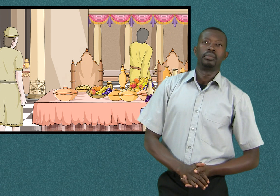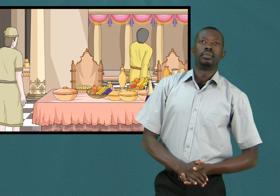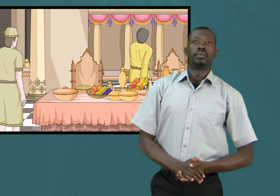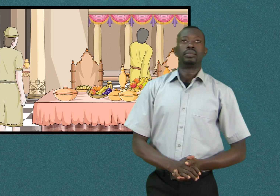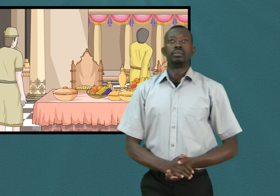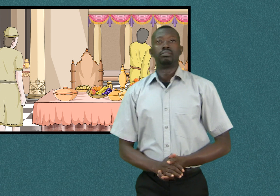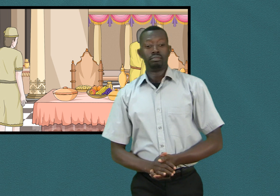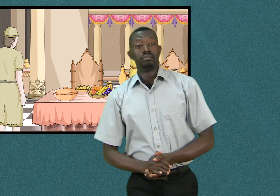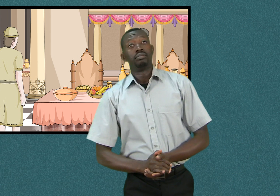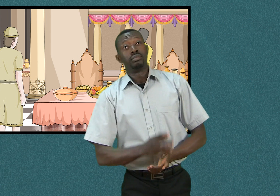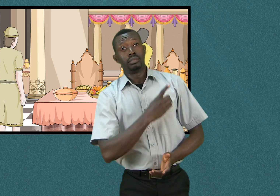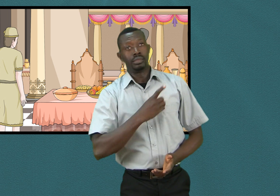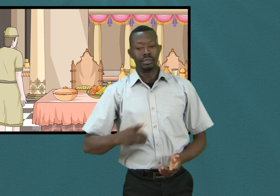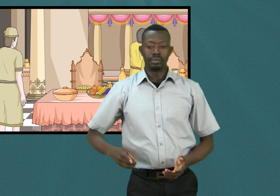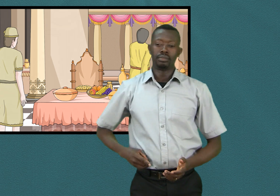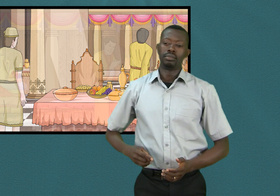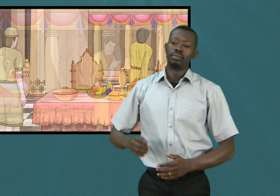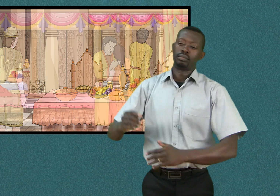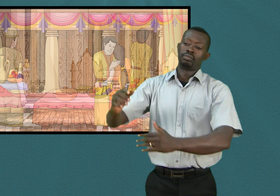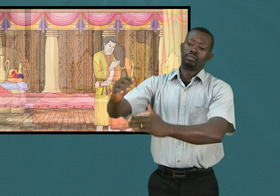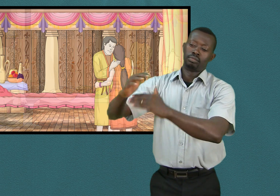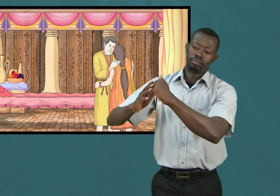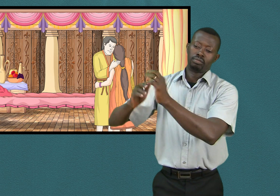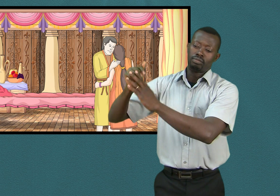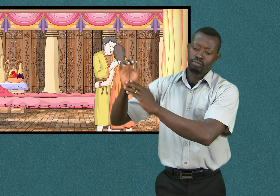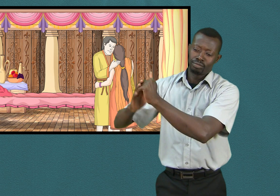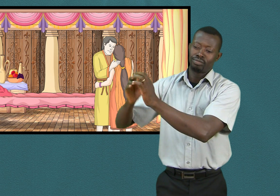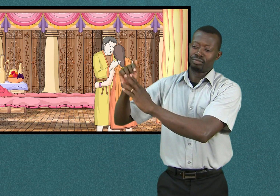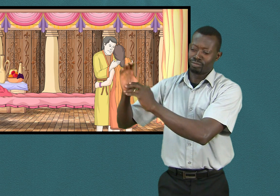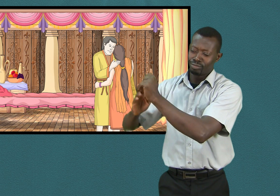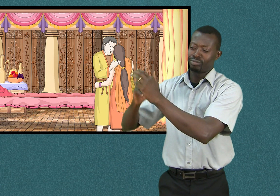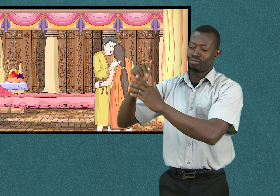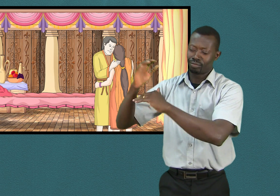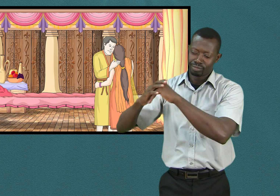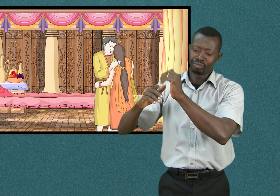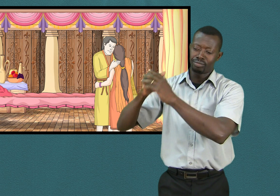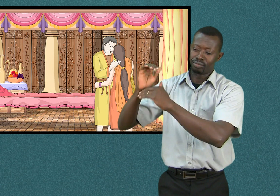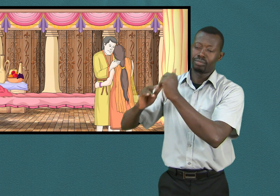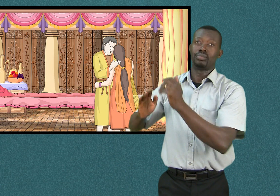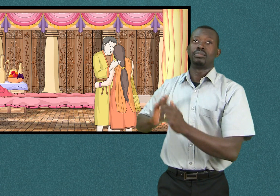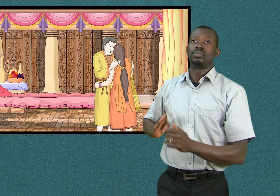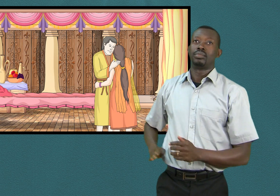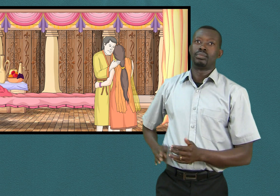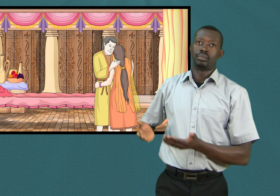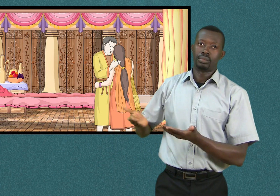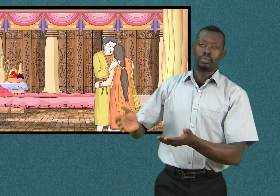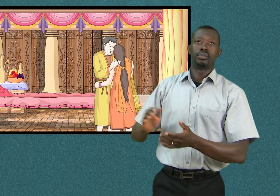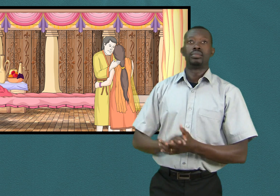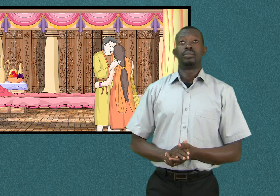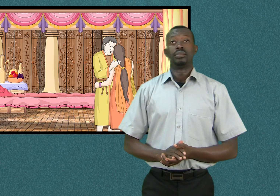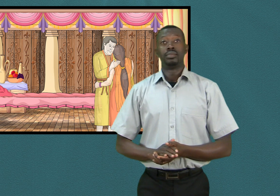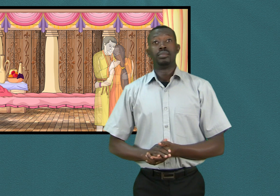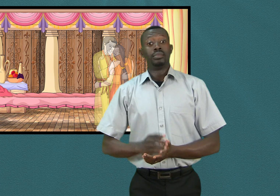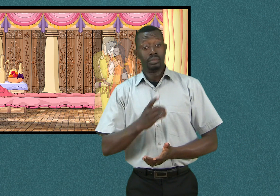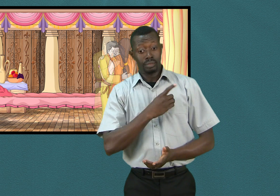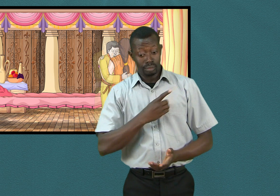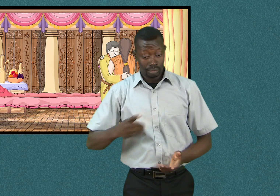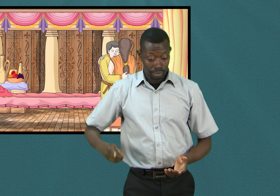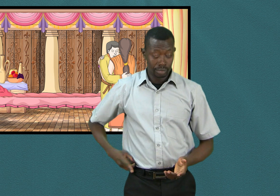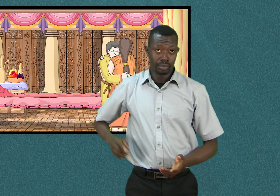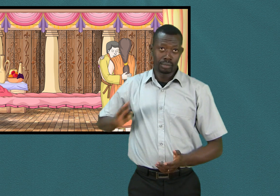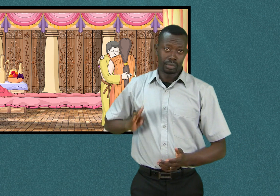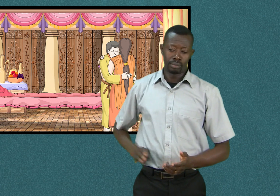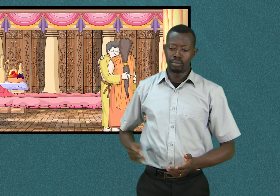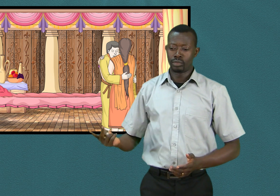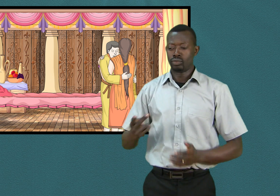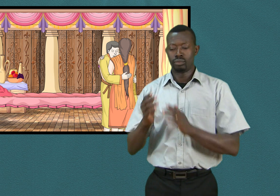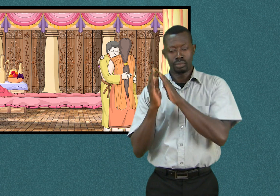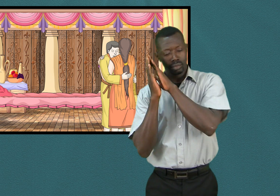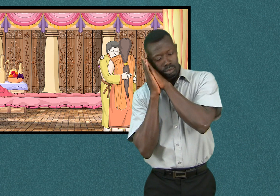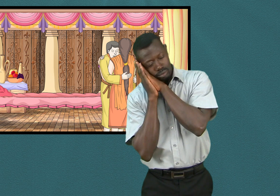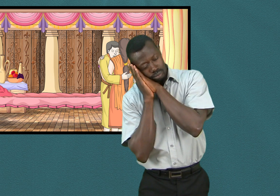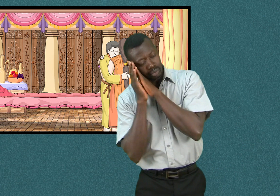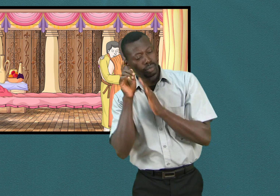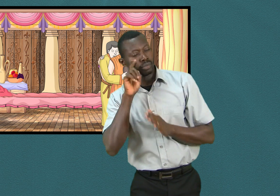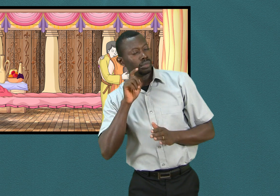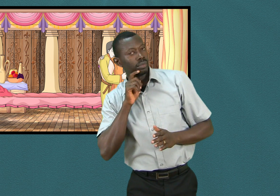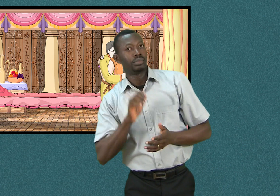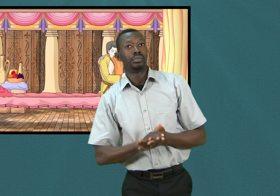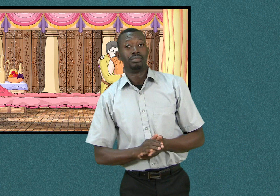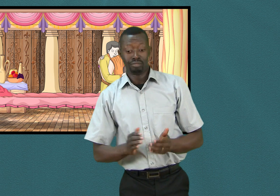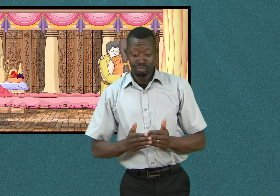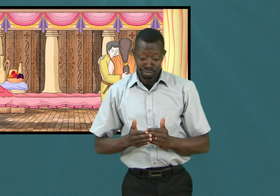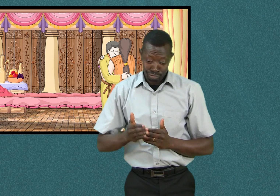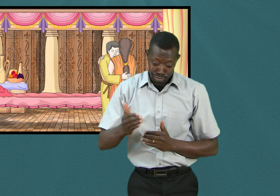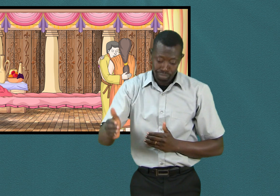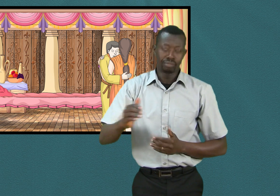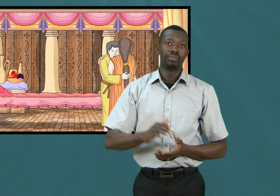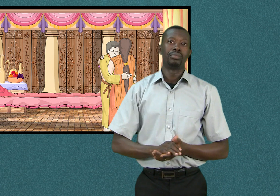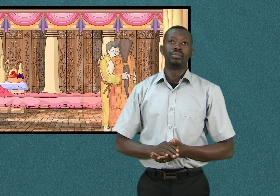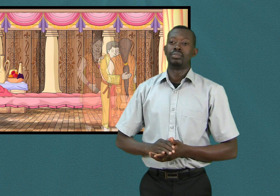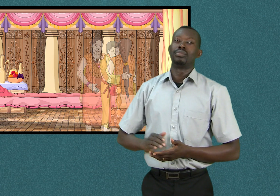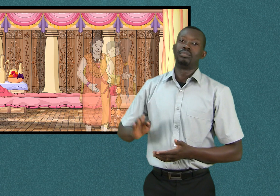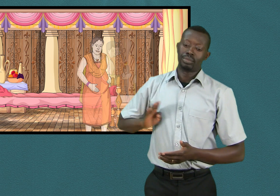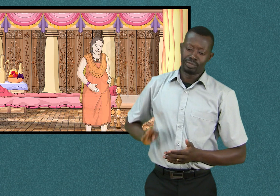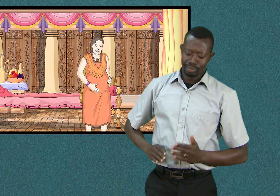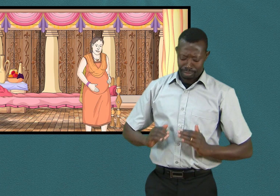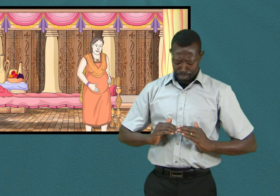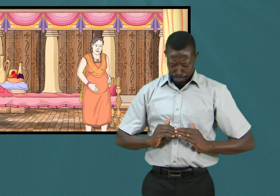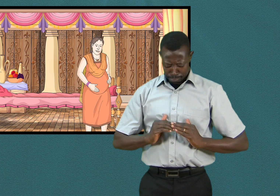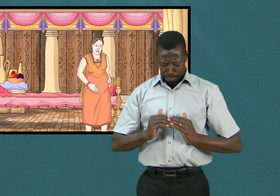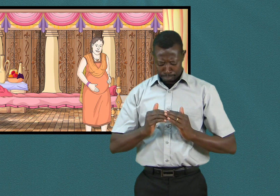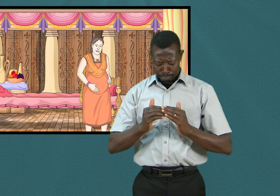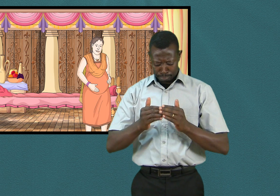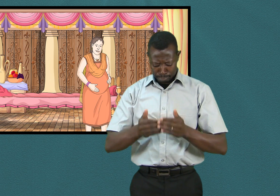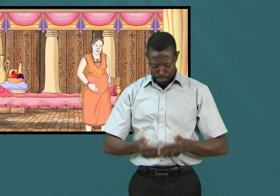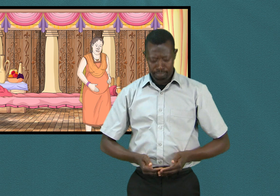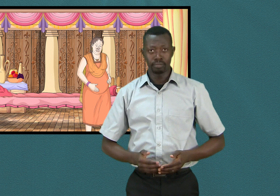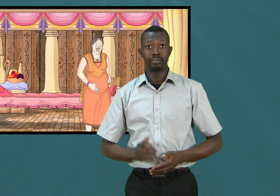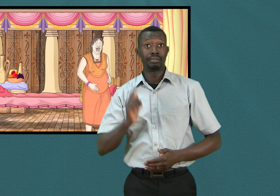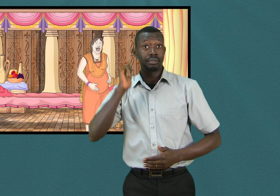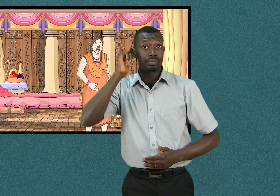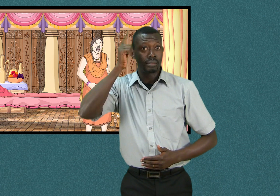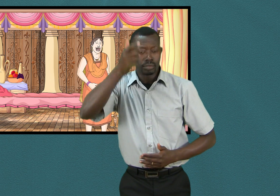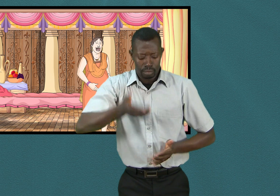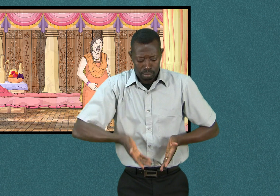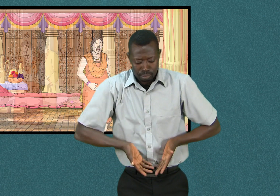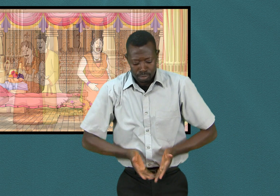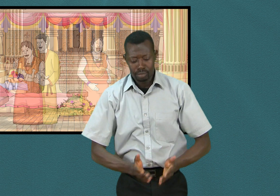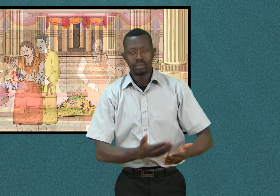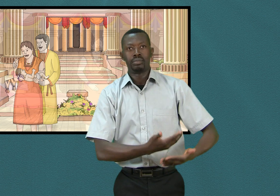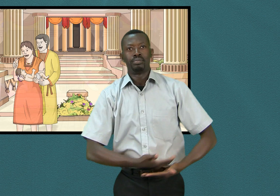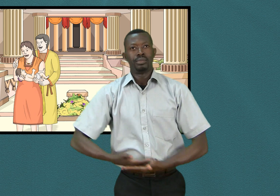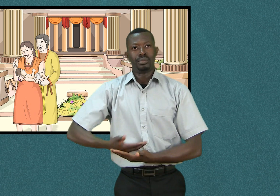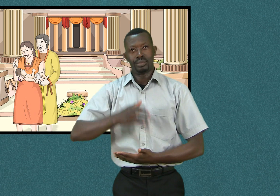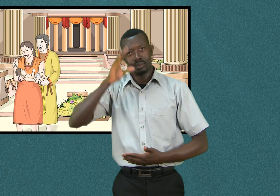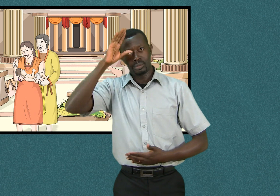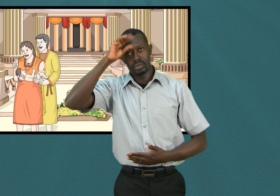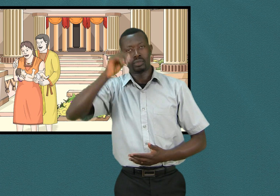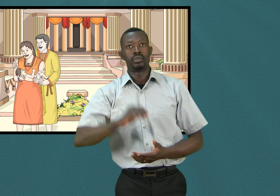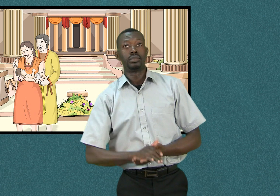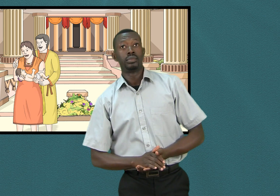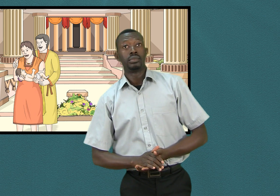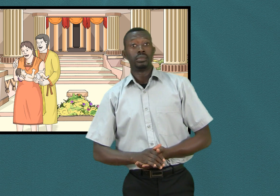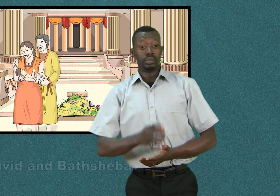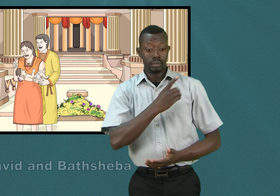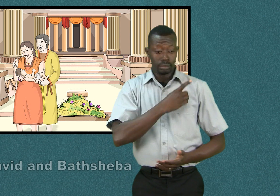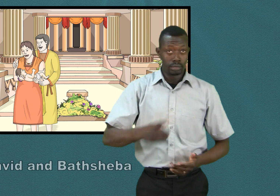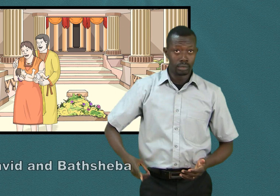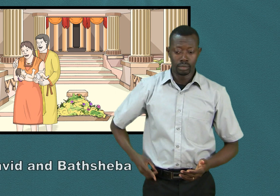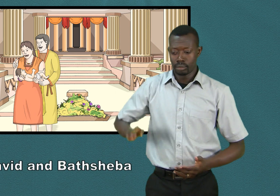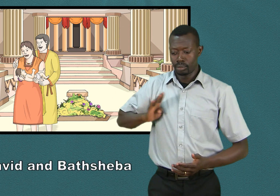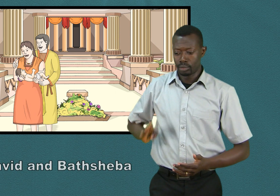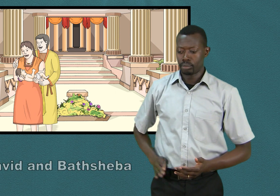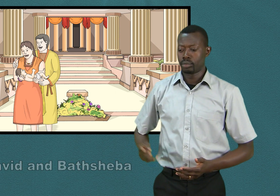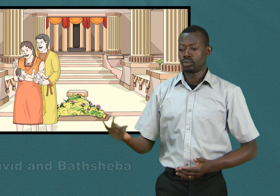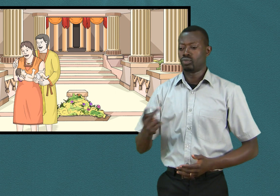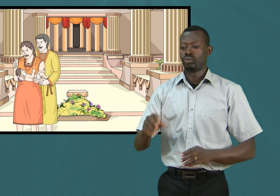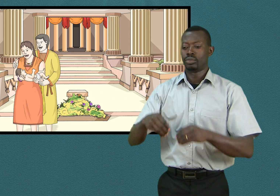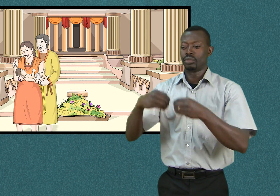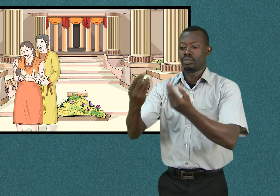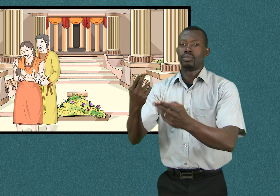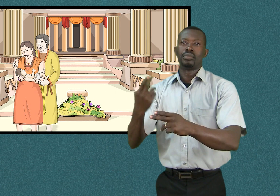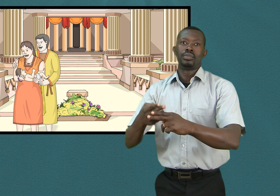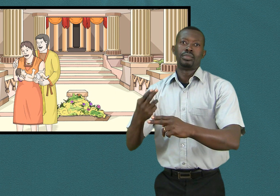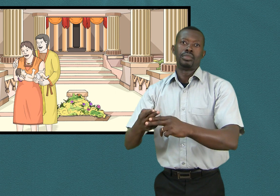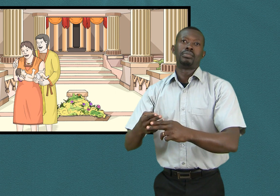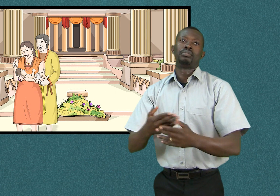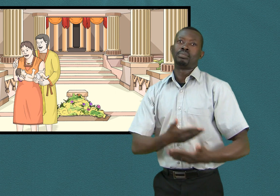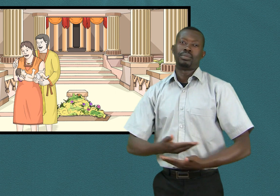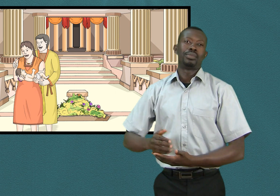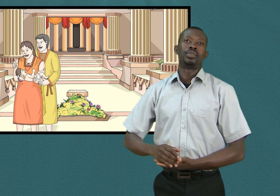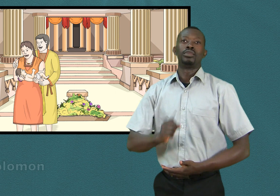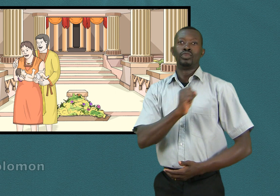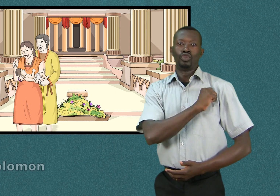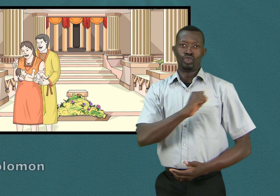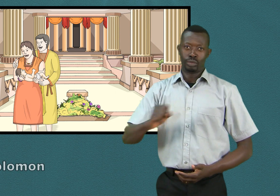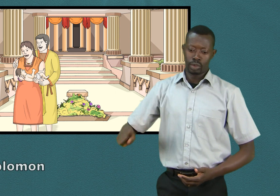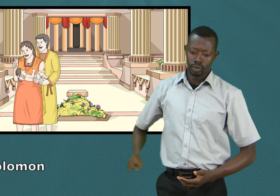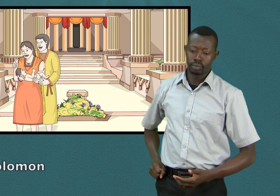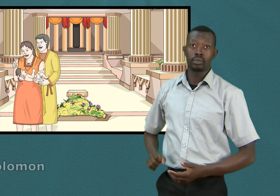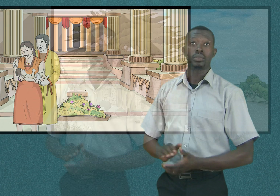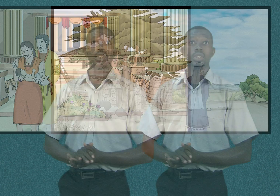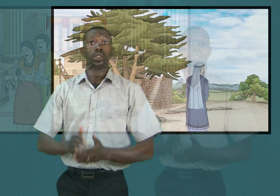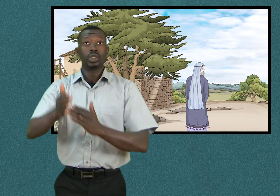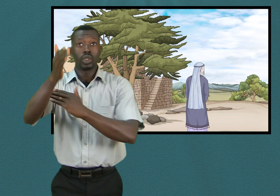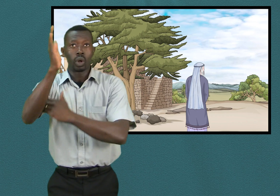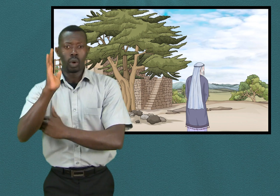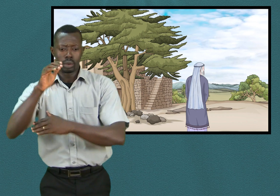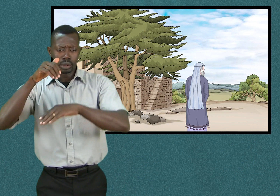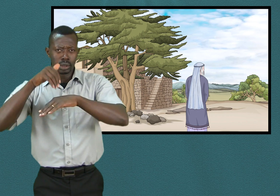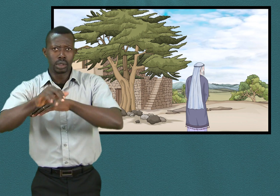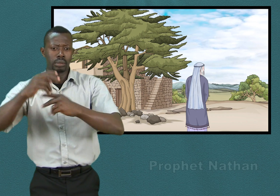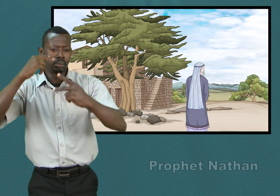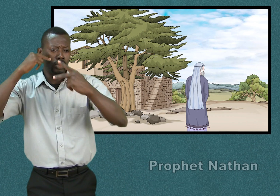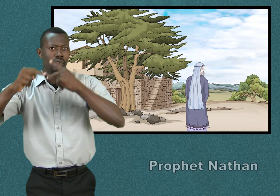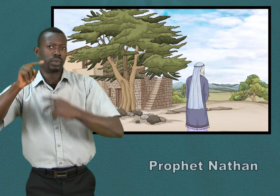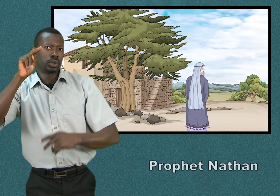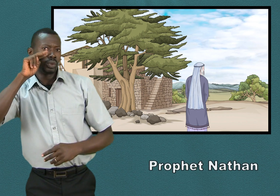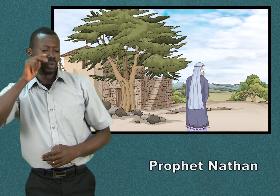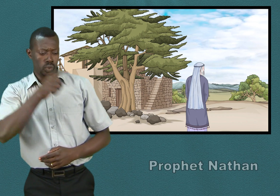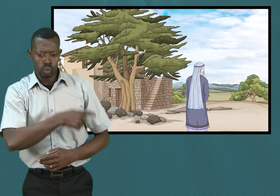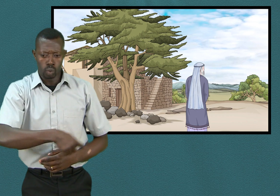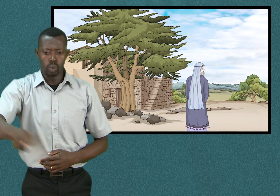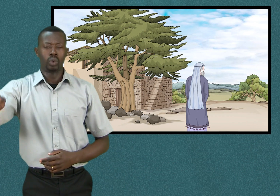Then David comforted his wife Bathsheba, and he went to her and lay with her. So she gave birth to a son, and they named him Solomon.